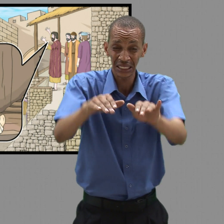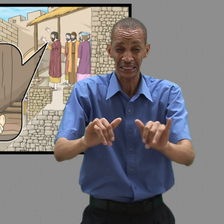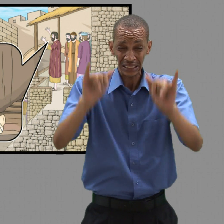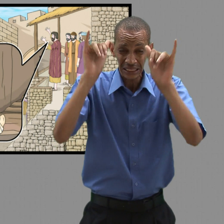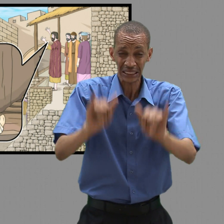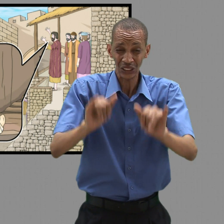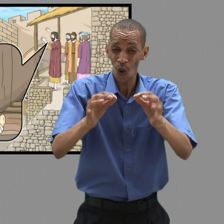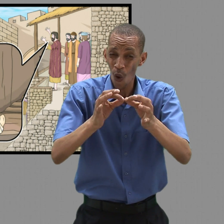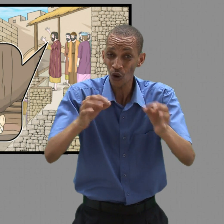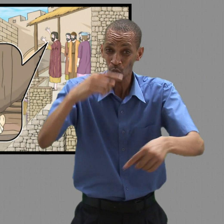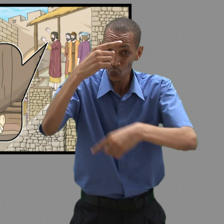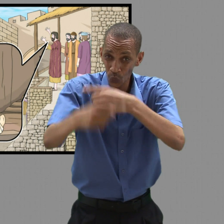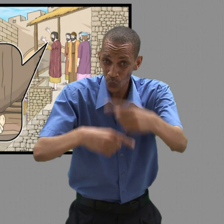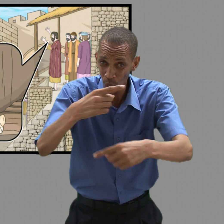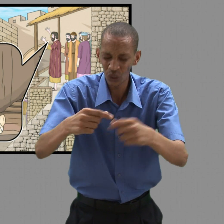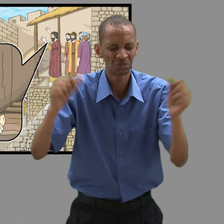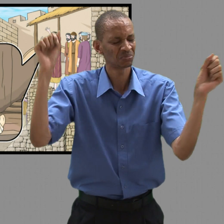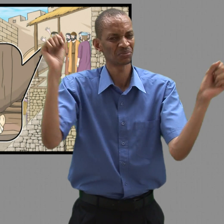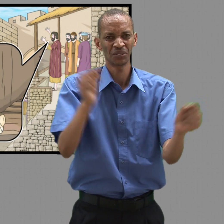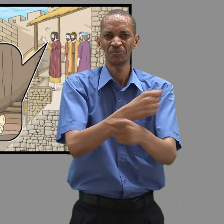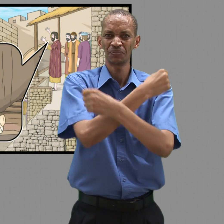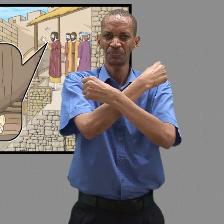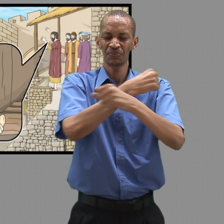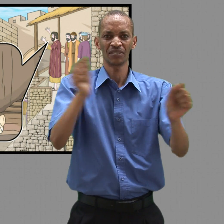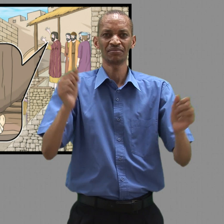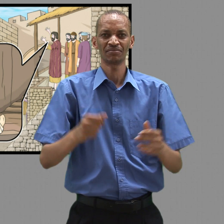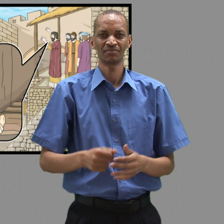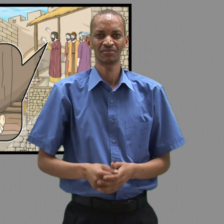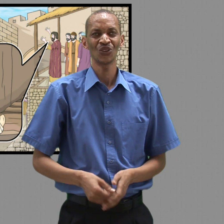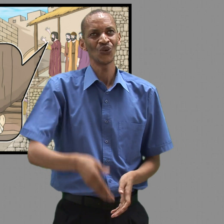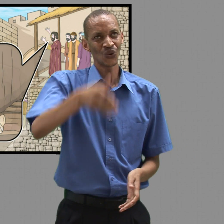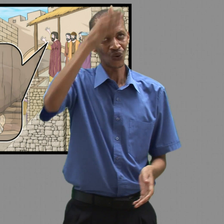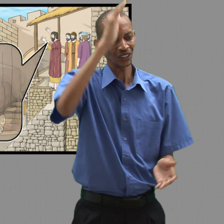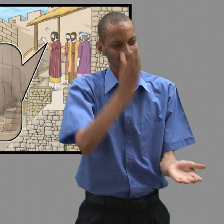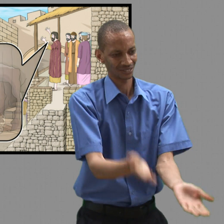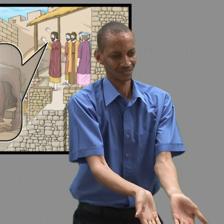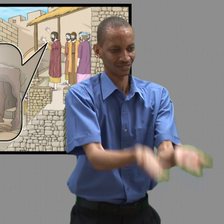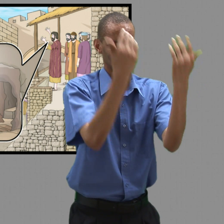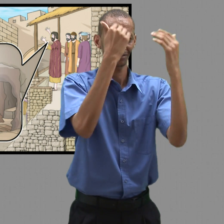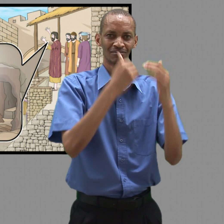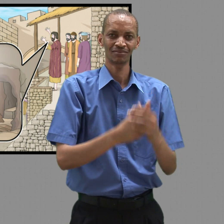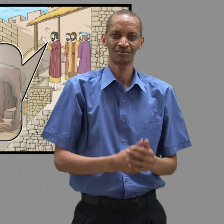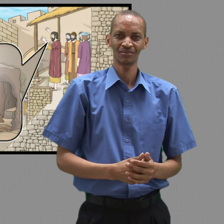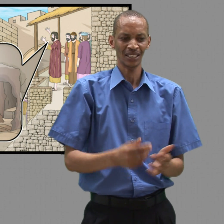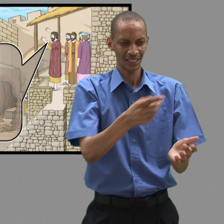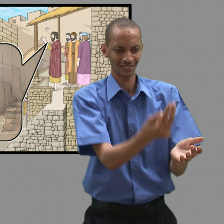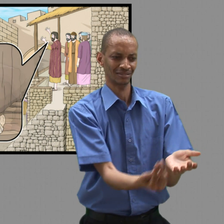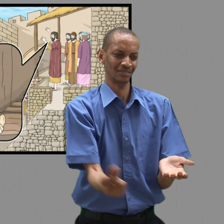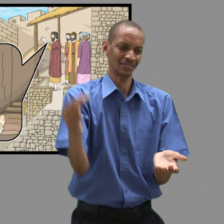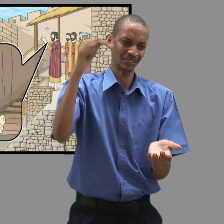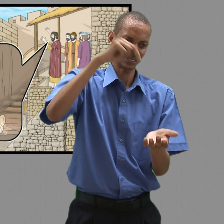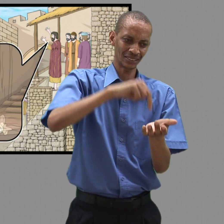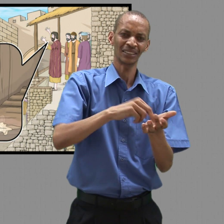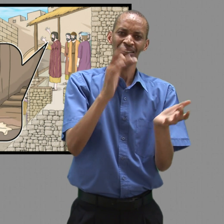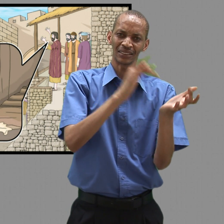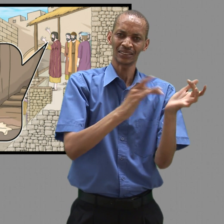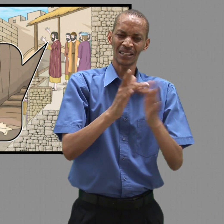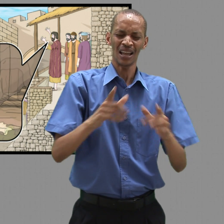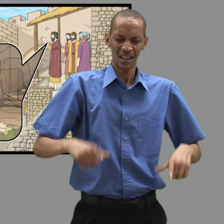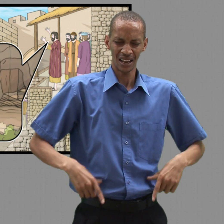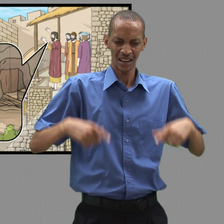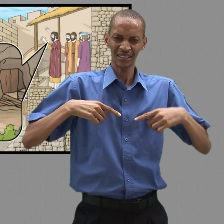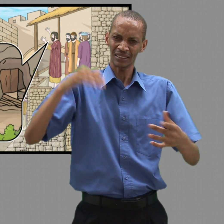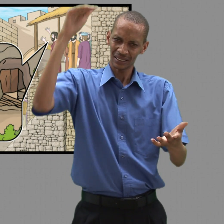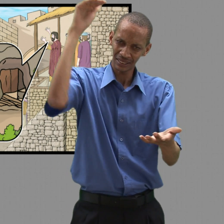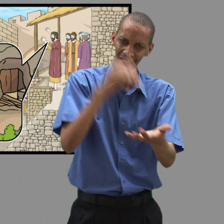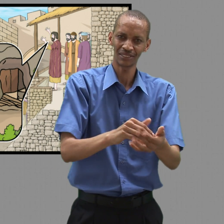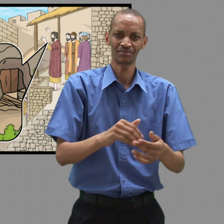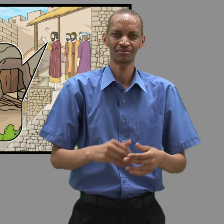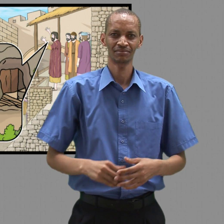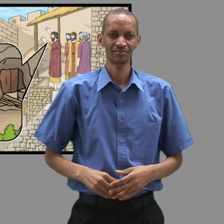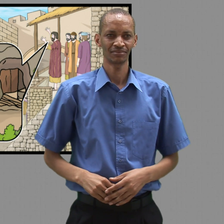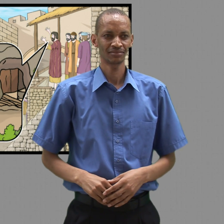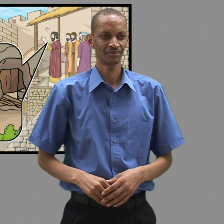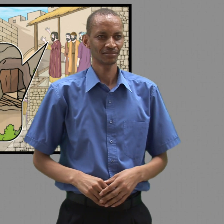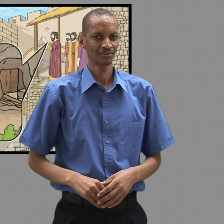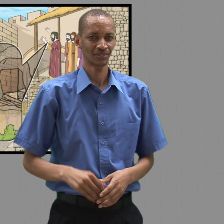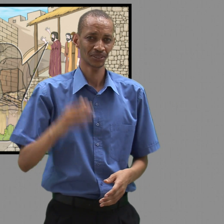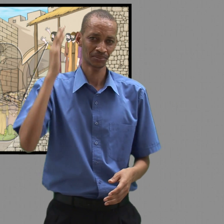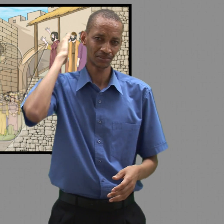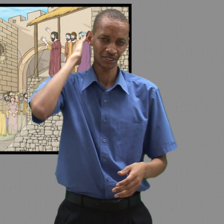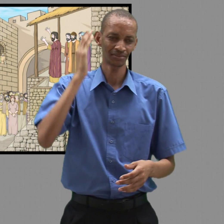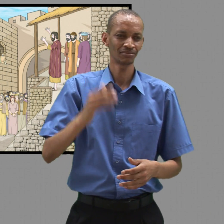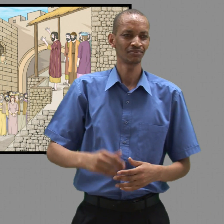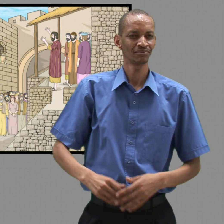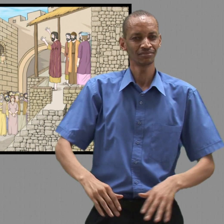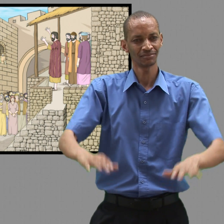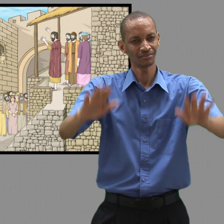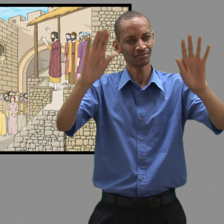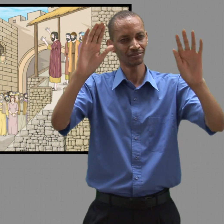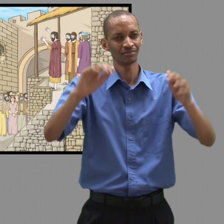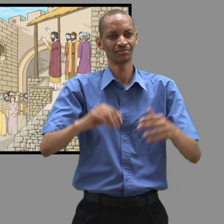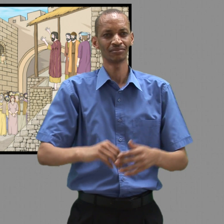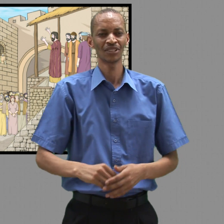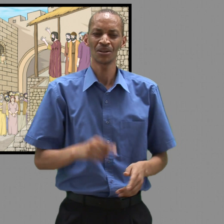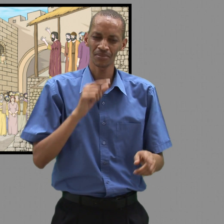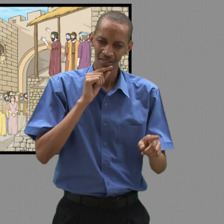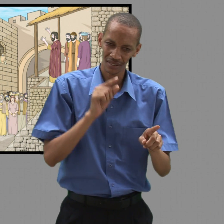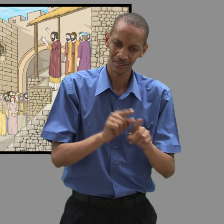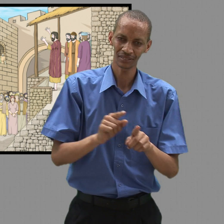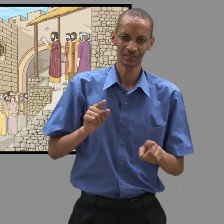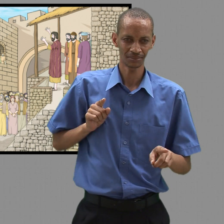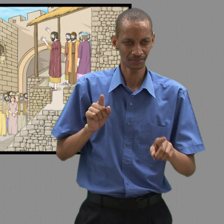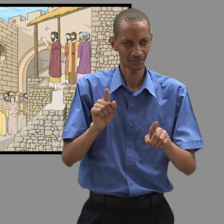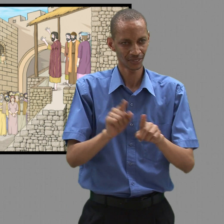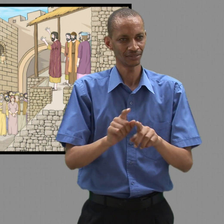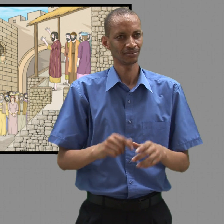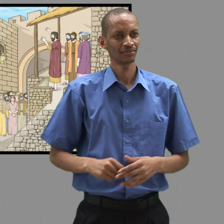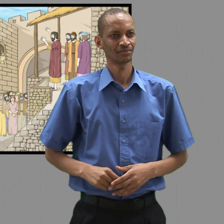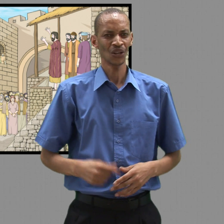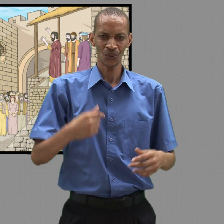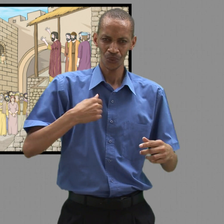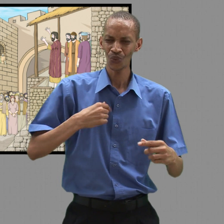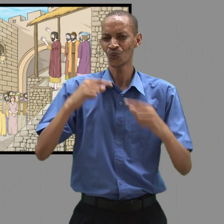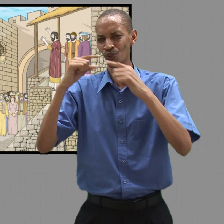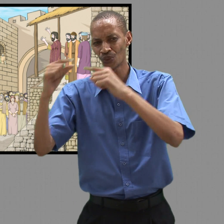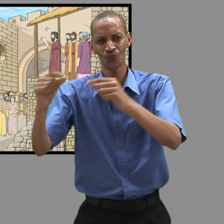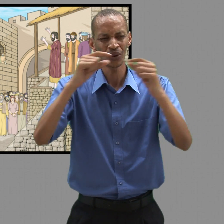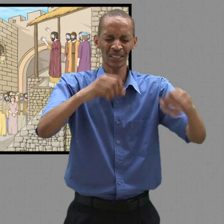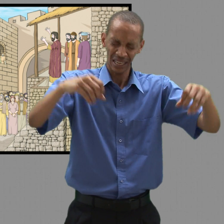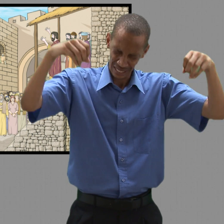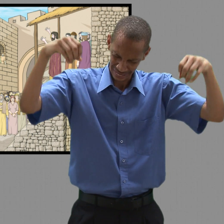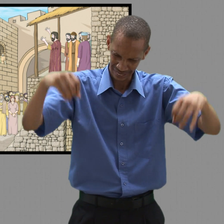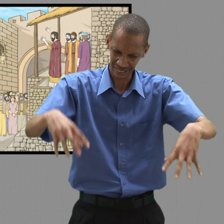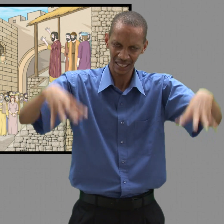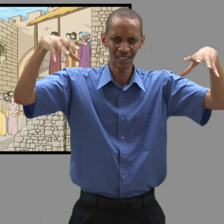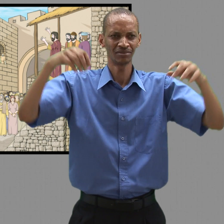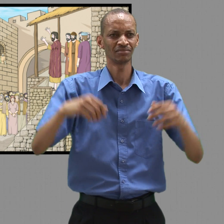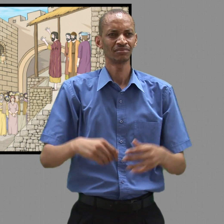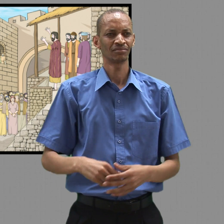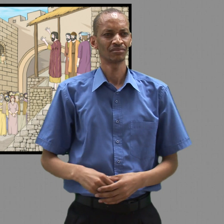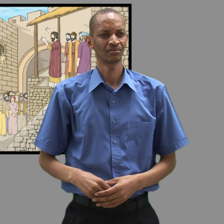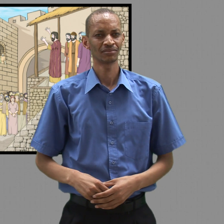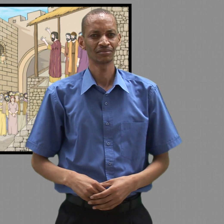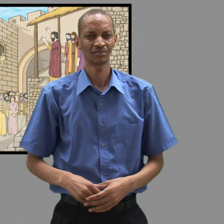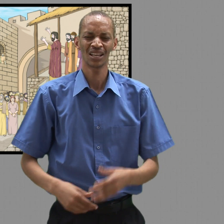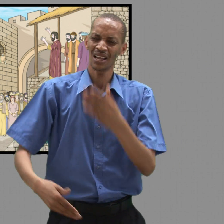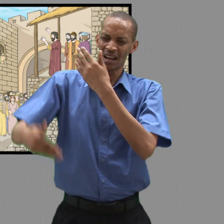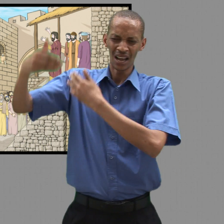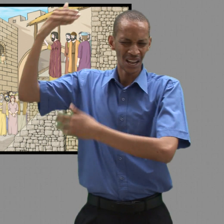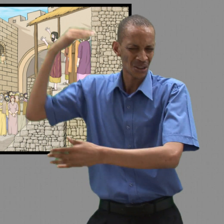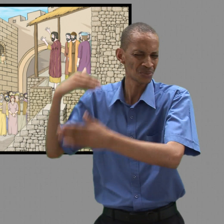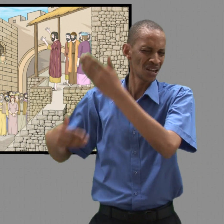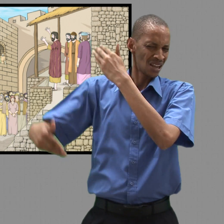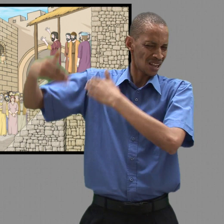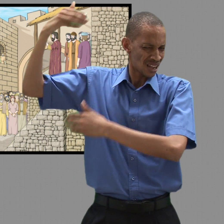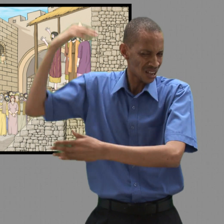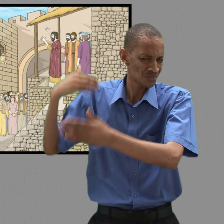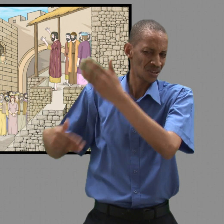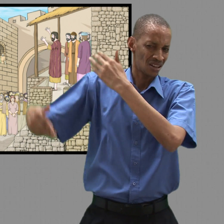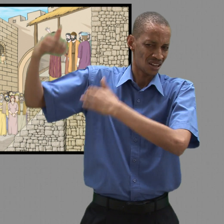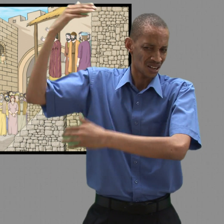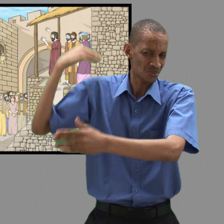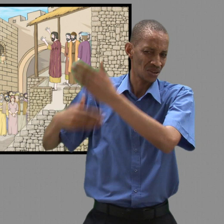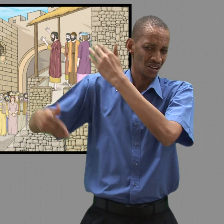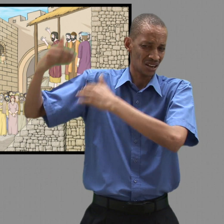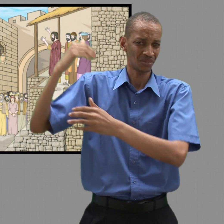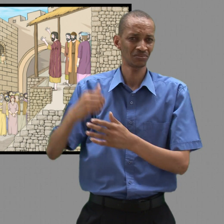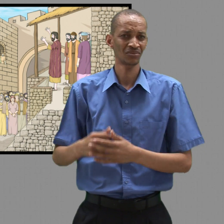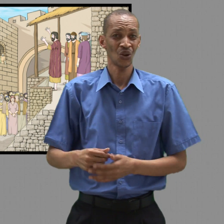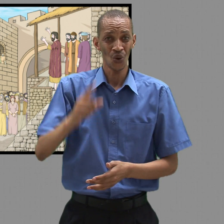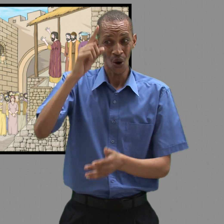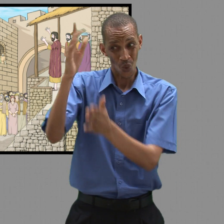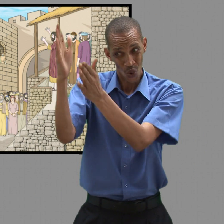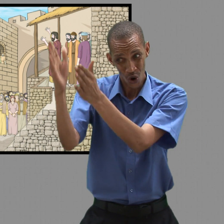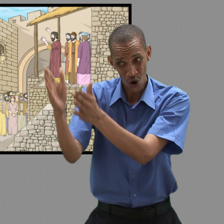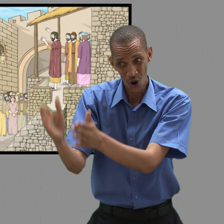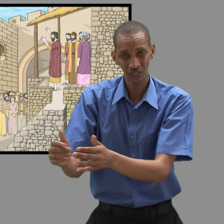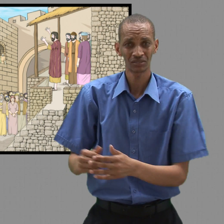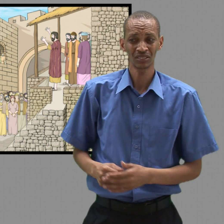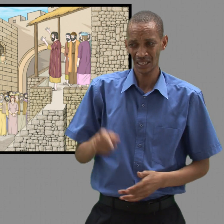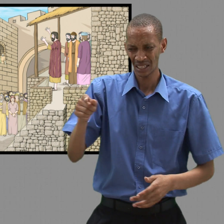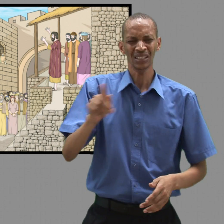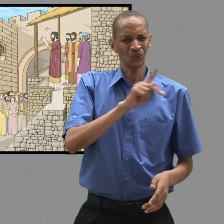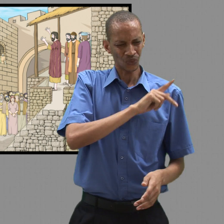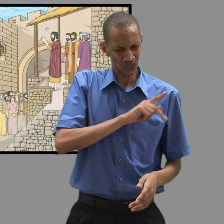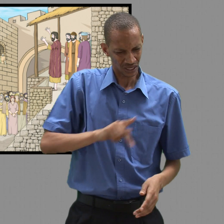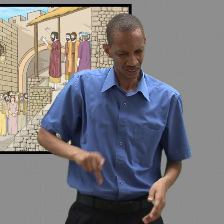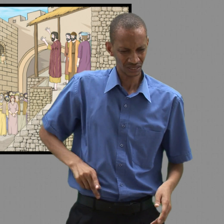But God raised Him from the dead, releasing Him from the agony of death, because it was impossible for Him to be held in its clutches. David says about Him: ‘I saw the Lord always before me; because He is at my right hand, I will not be shaken.